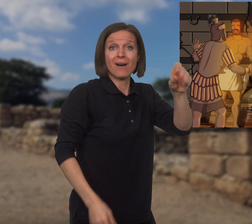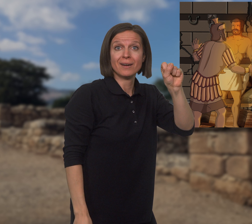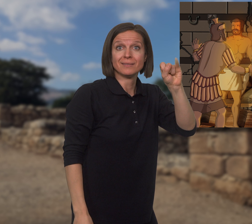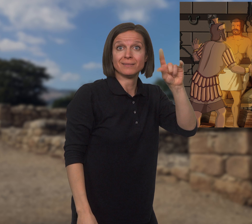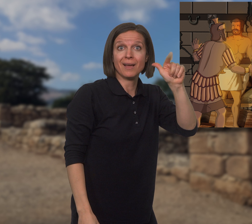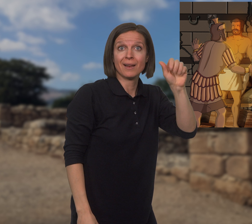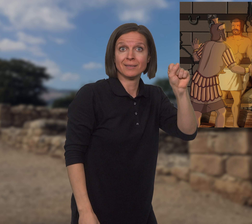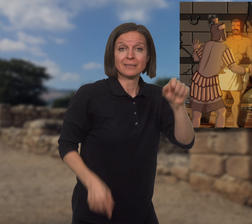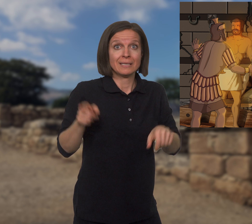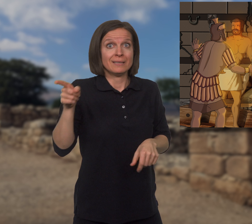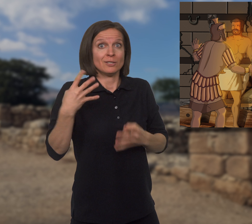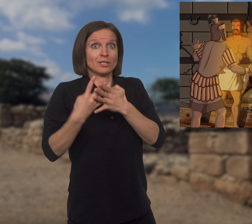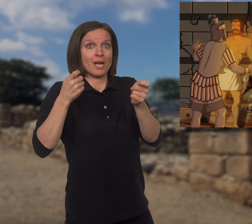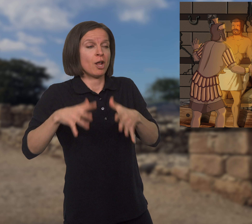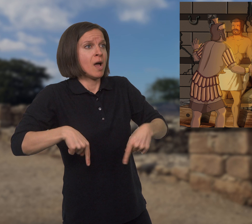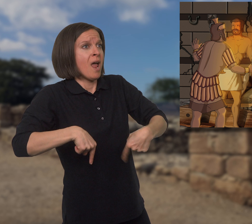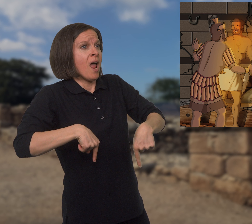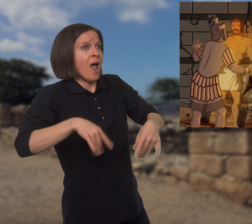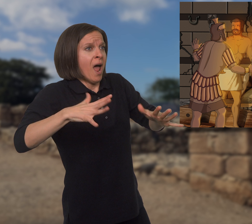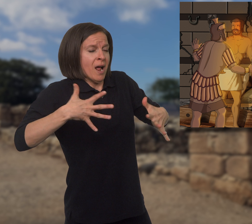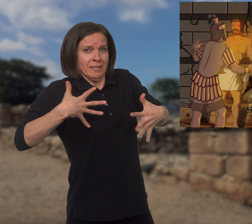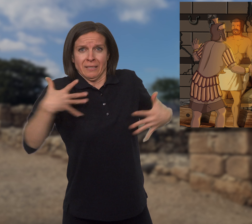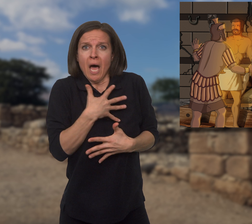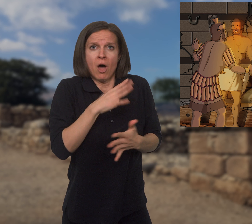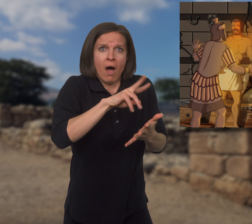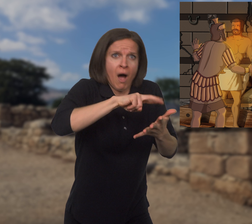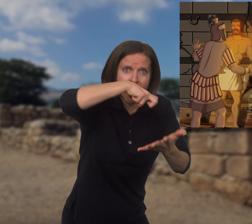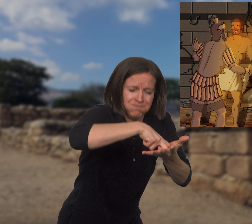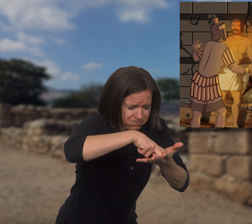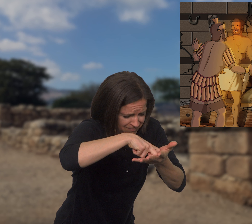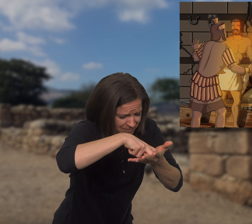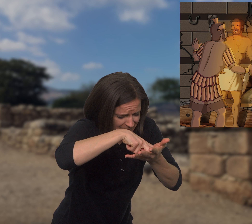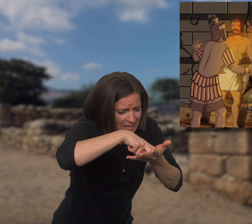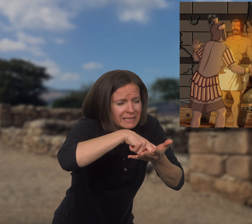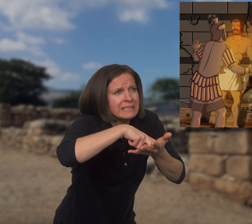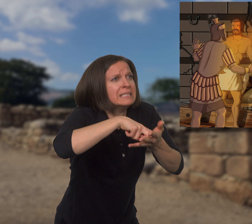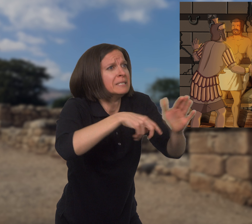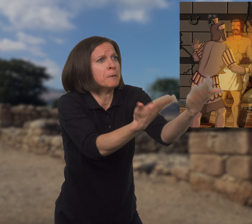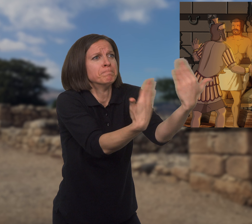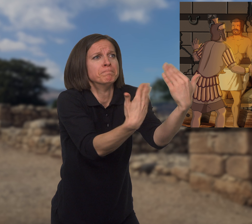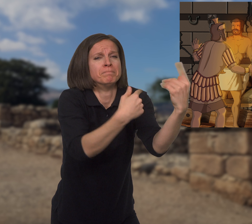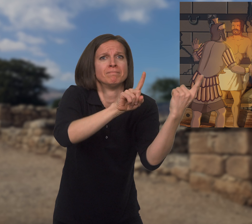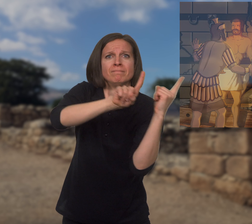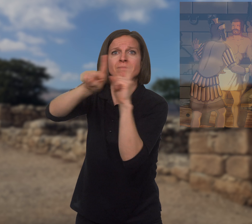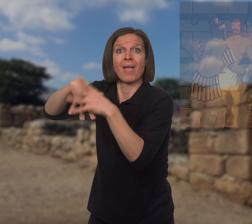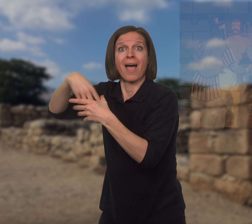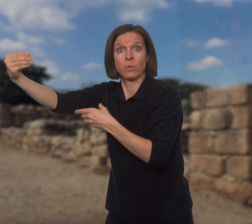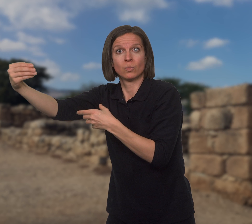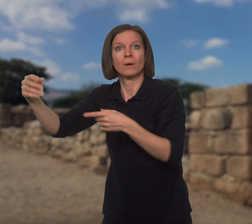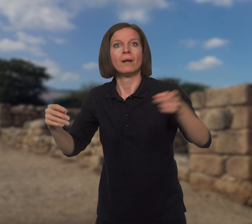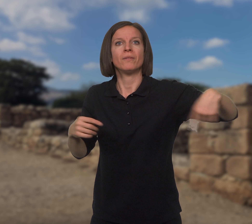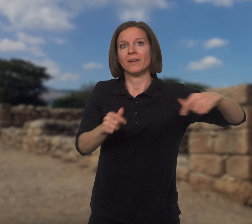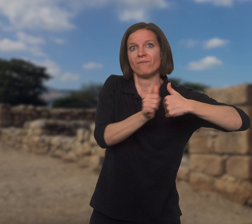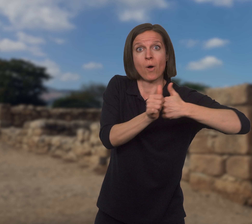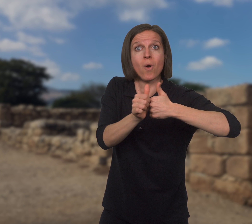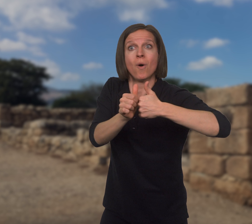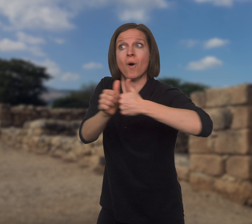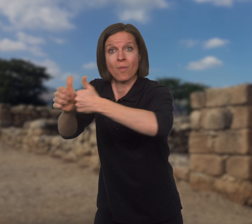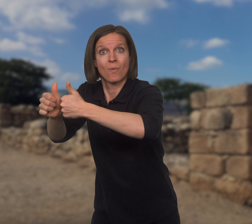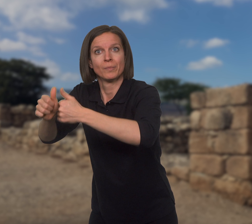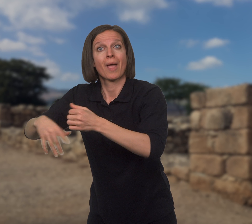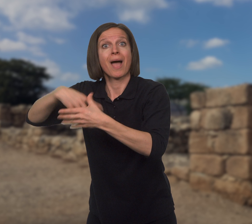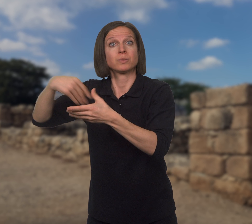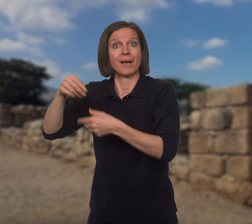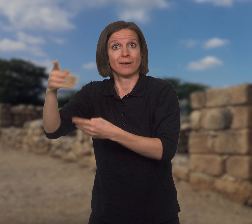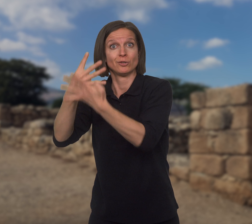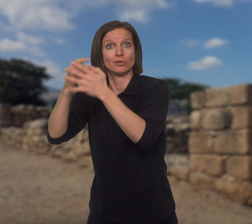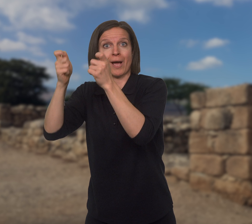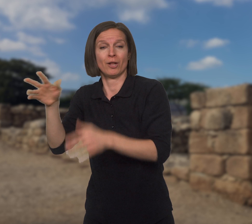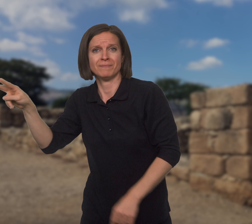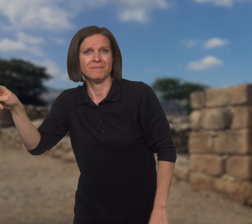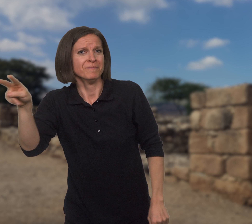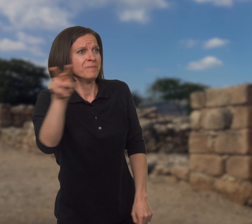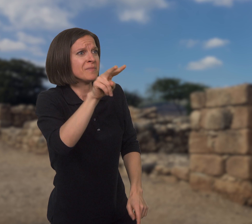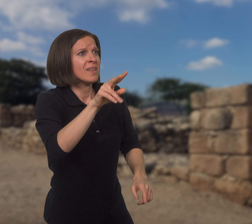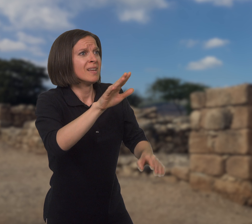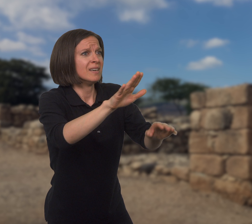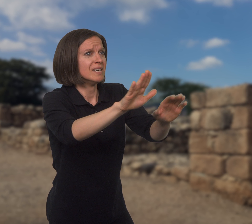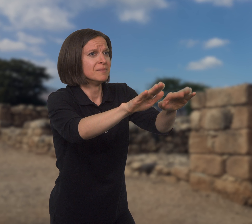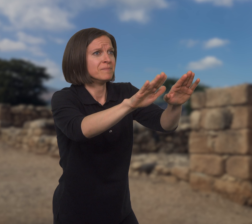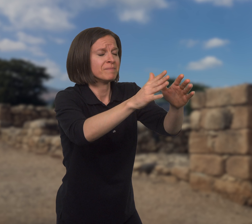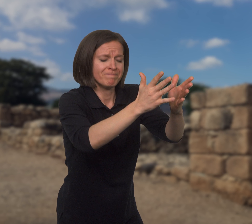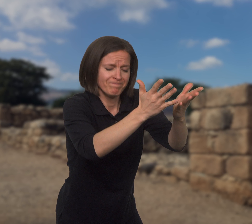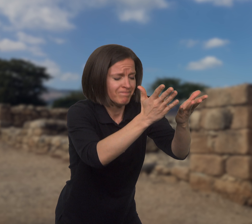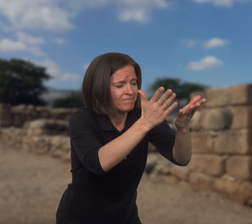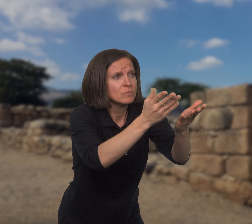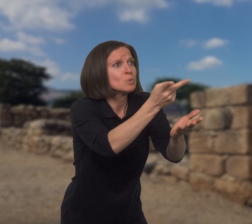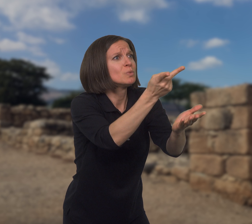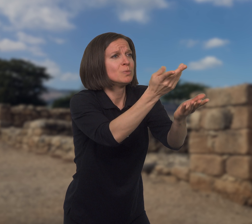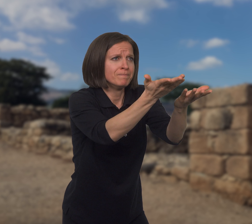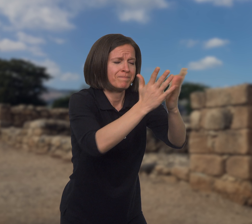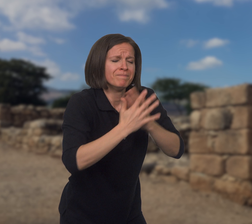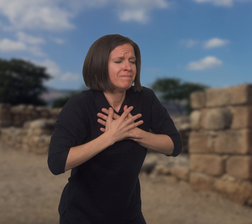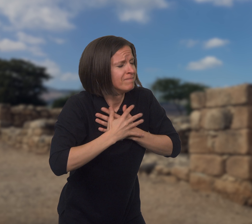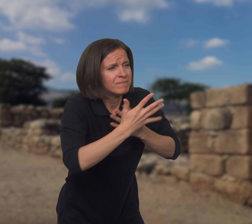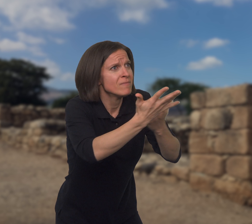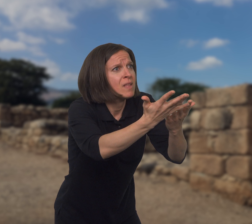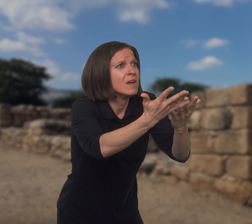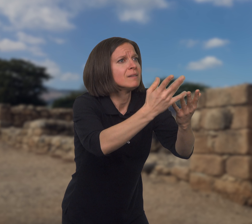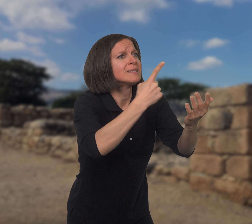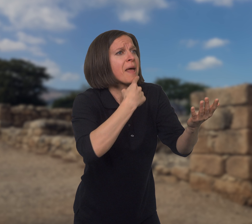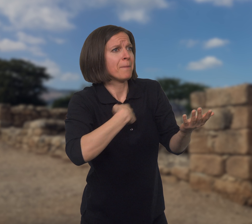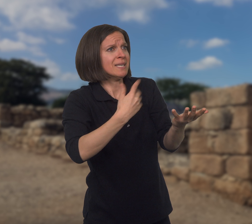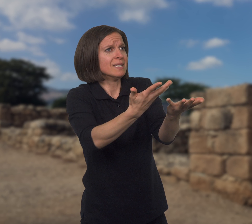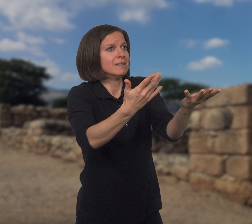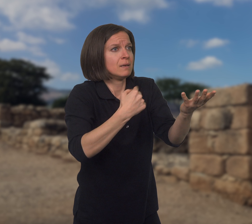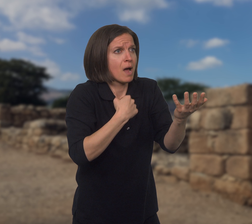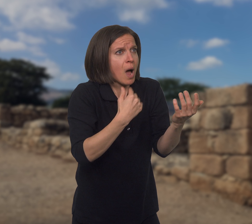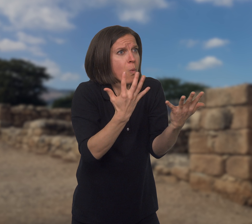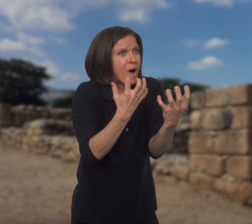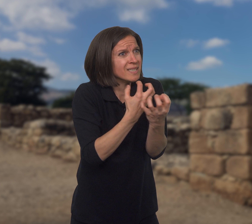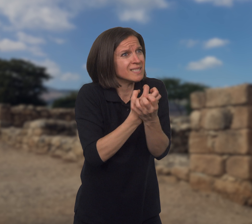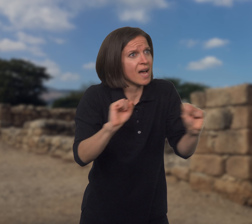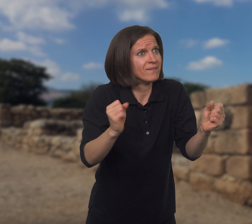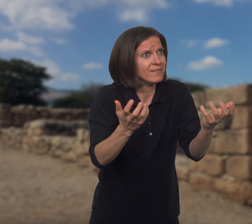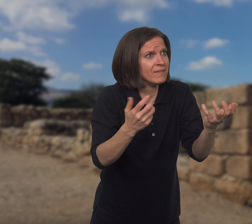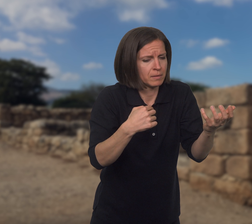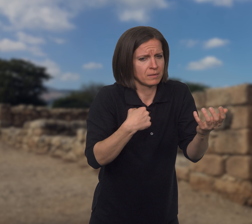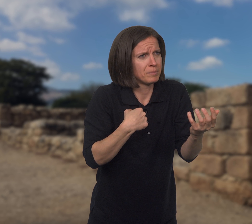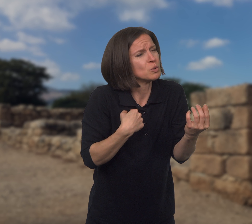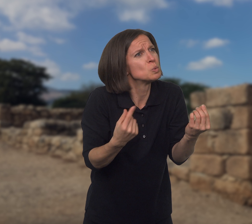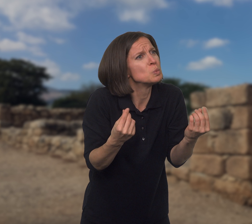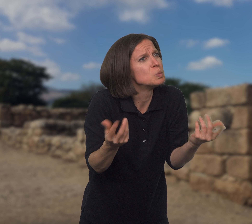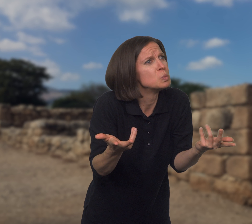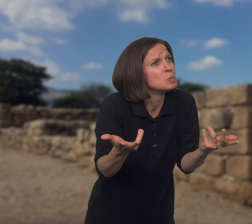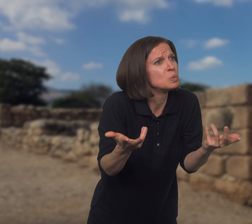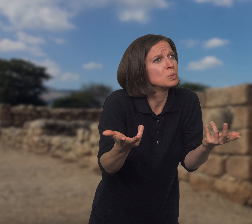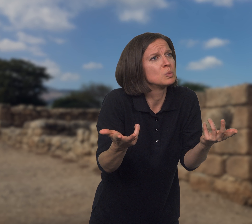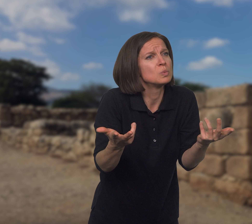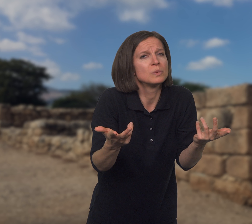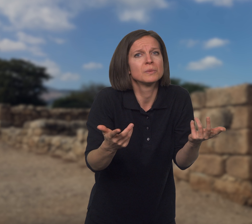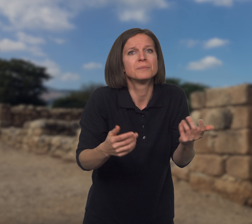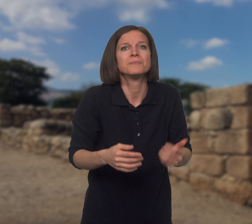Then he brought them out and asked, “Sirs, what must I do to be saved?”